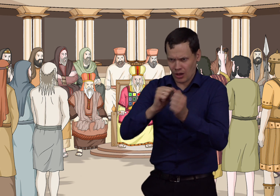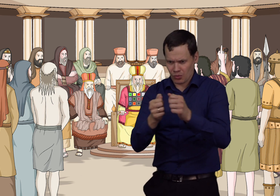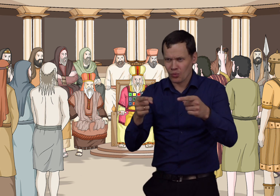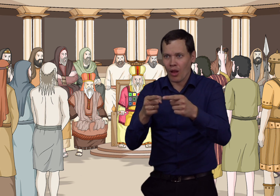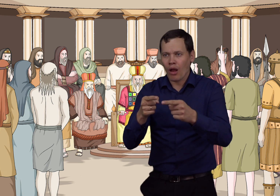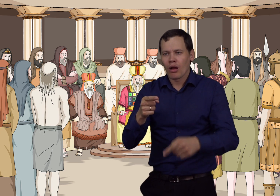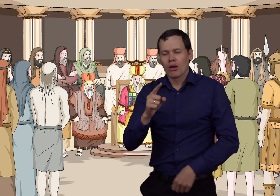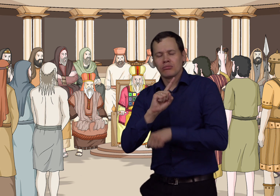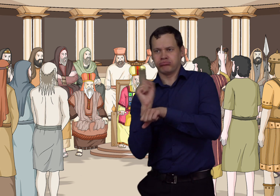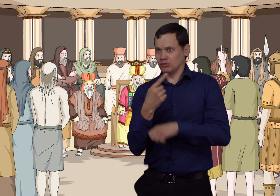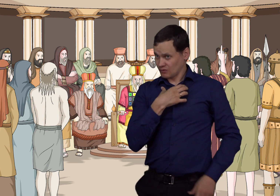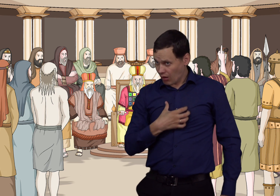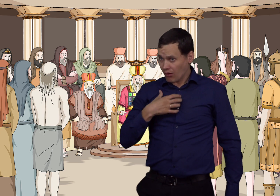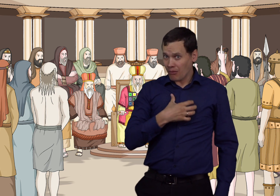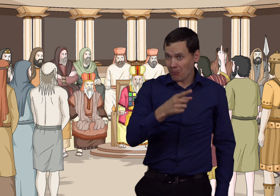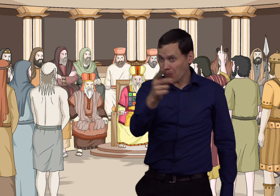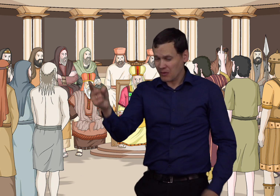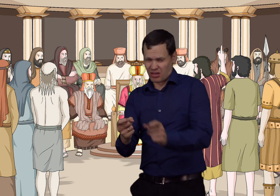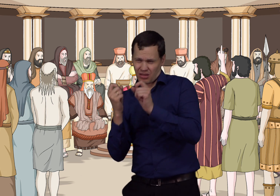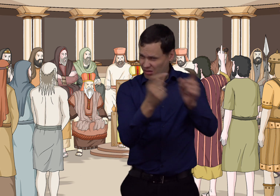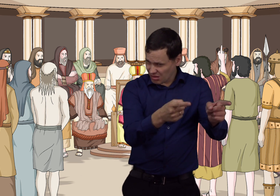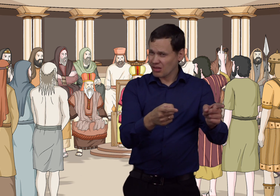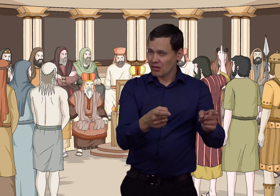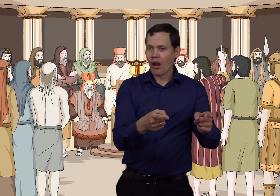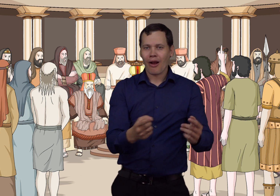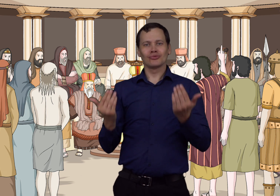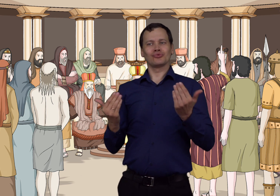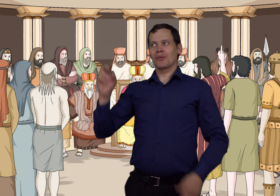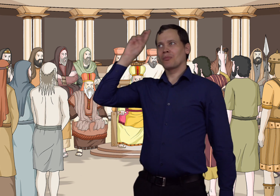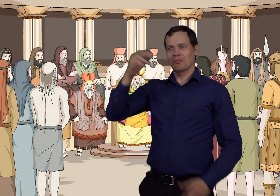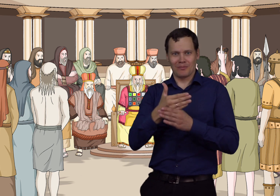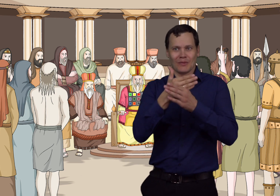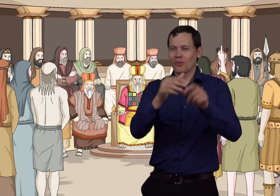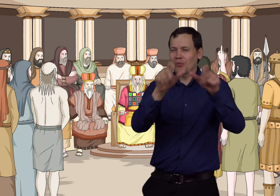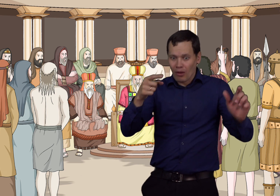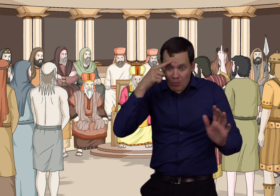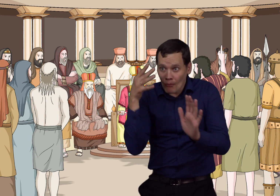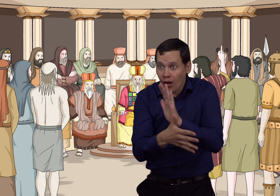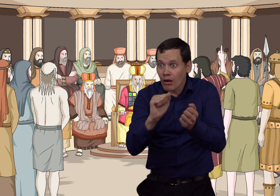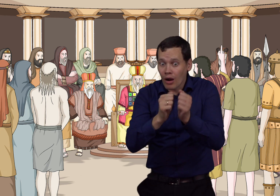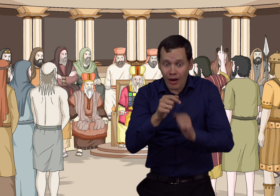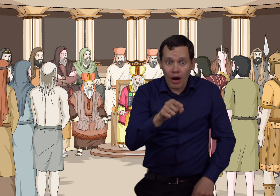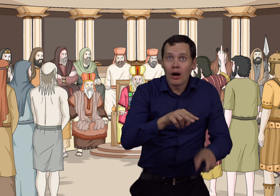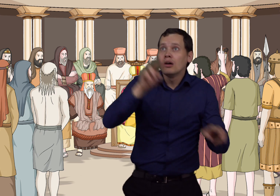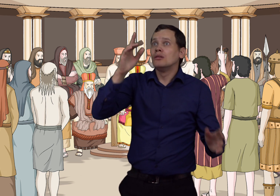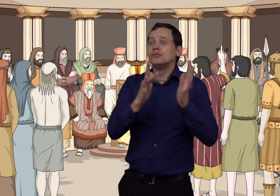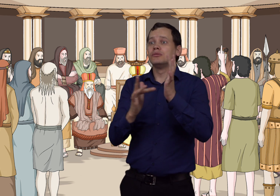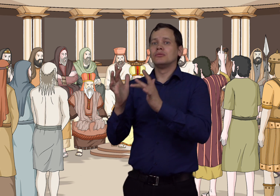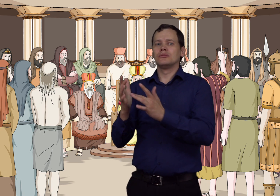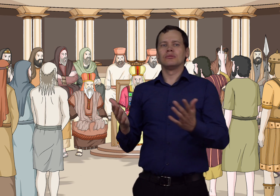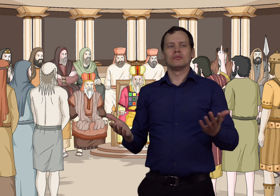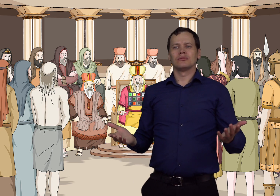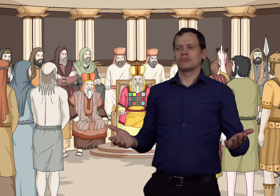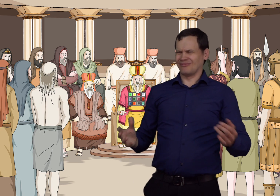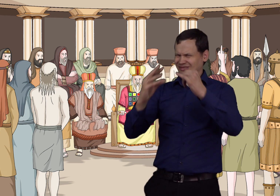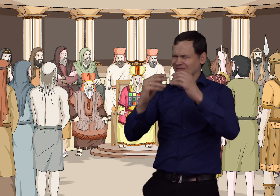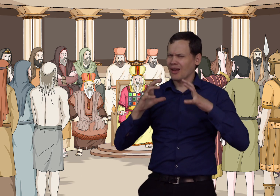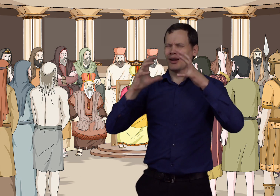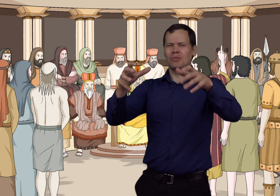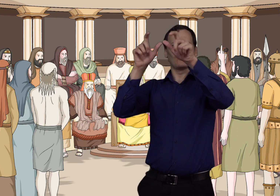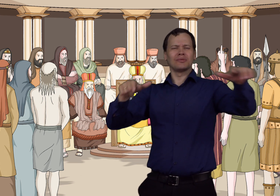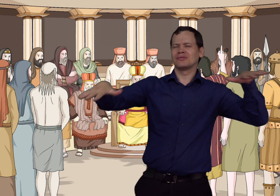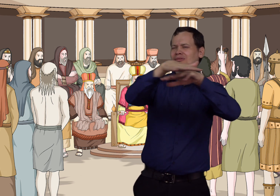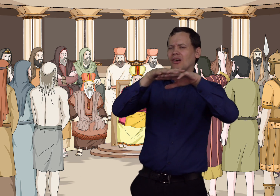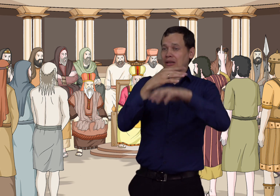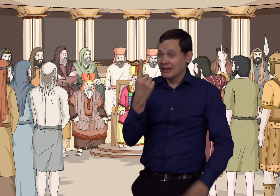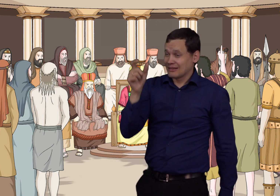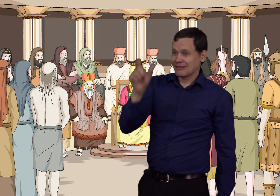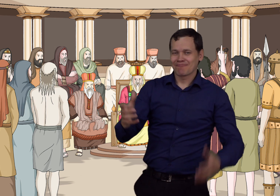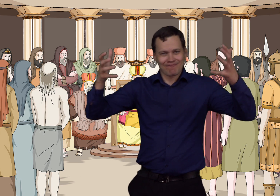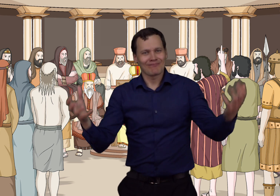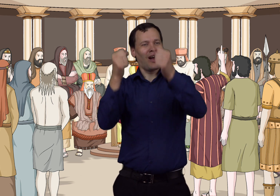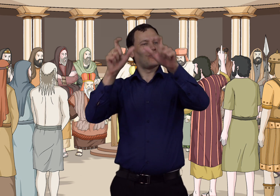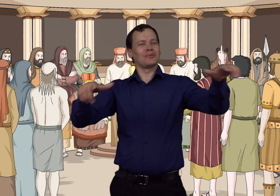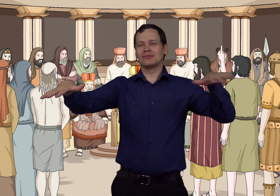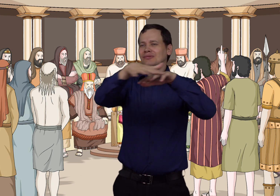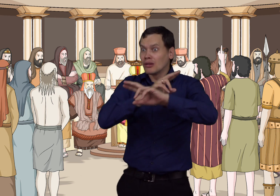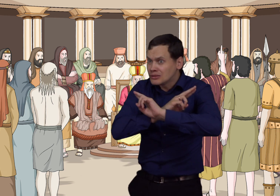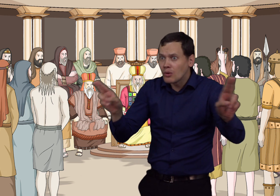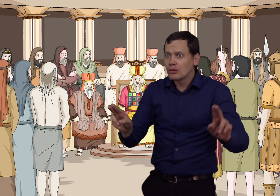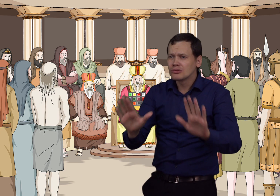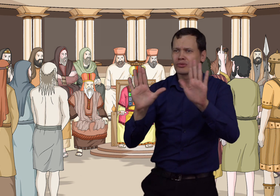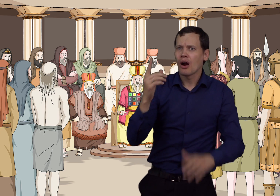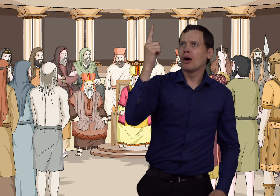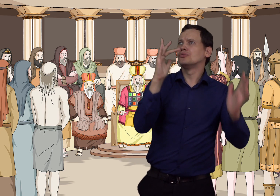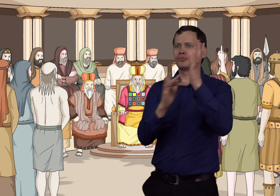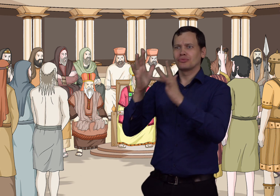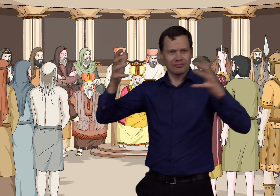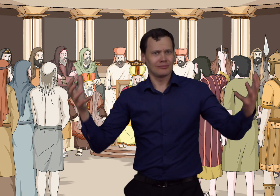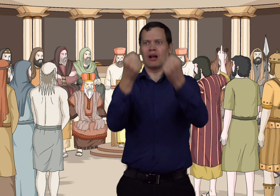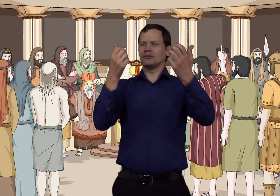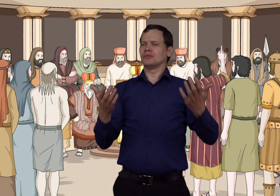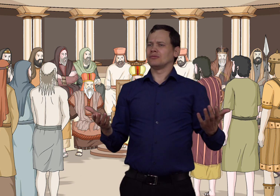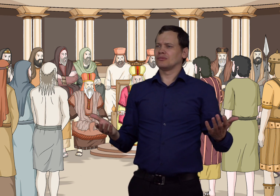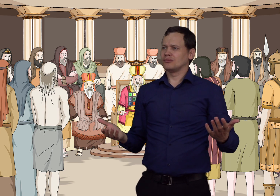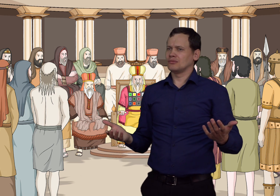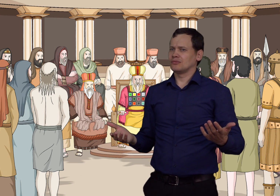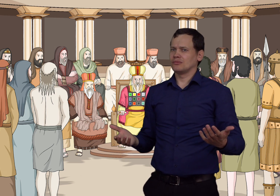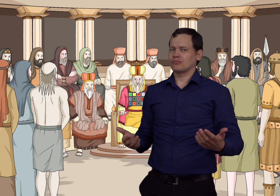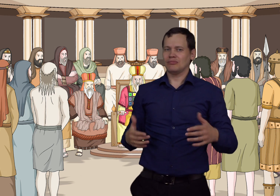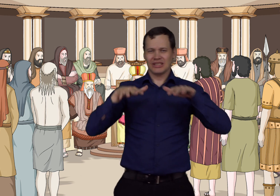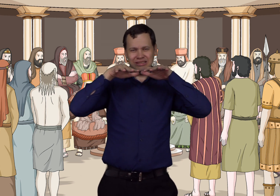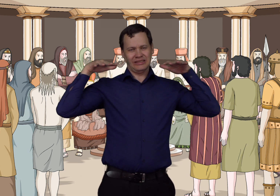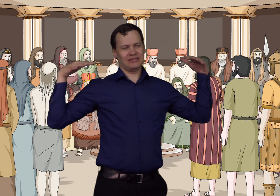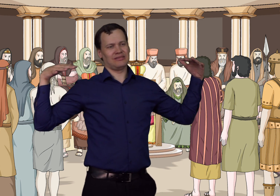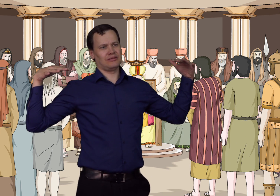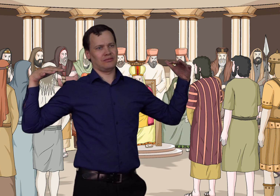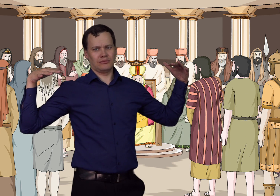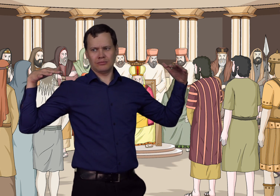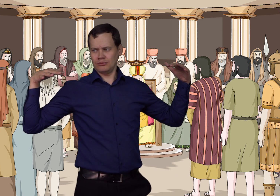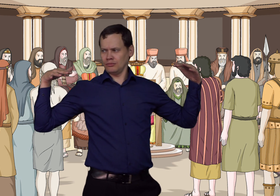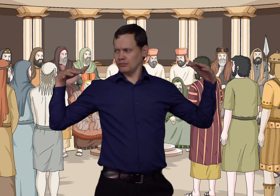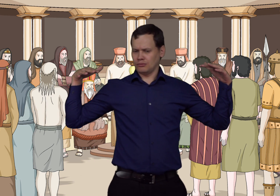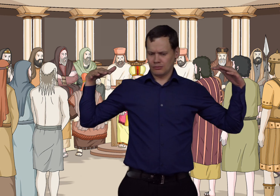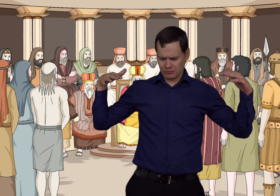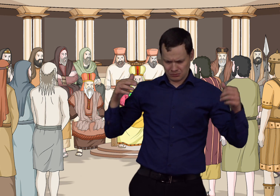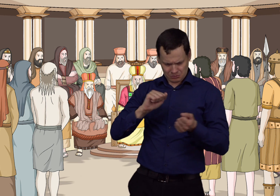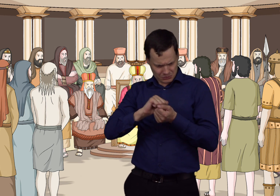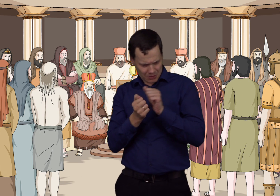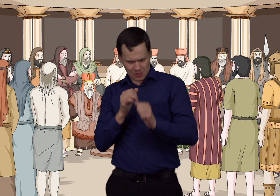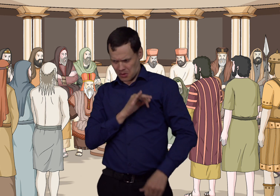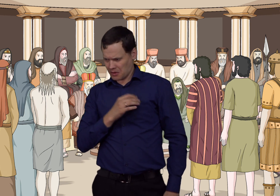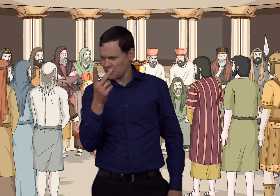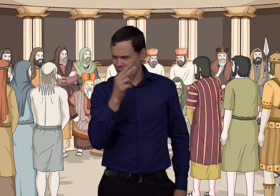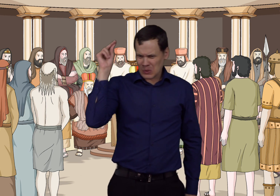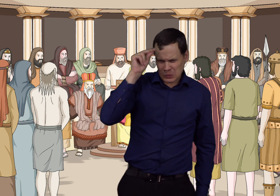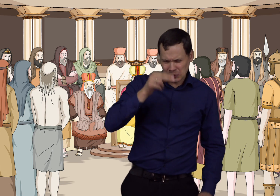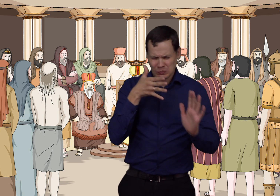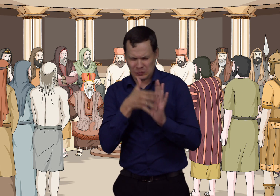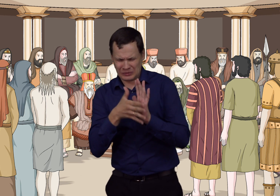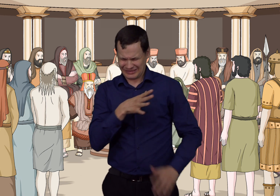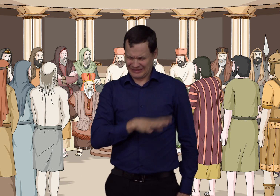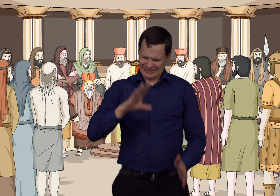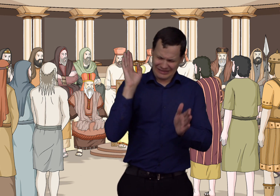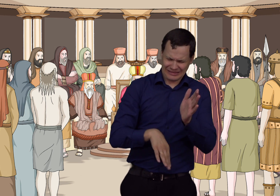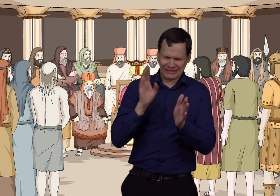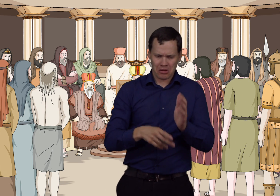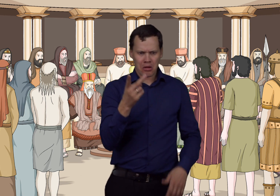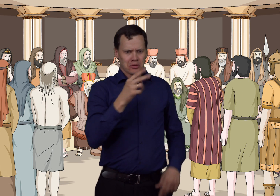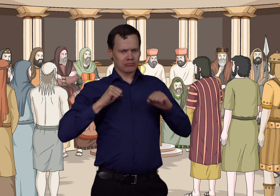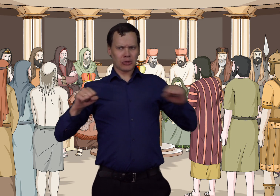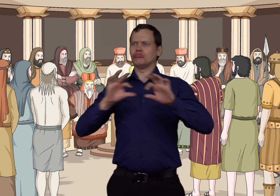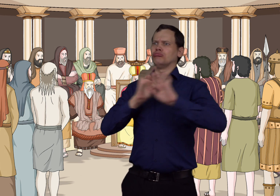This Jesus is ‘the stone you builders rejected, which has become the cornerstone.’ Salvation exists in no one else, for there is no other name under heaven given to men by which we must be saved.”